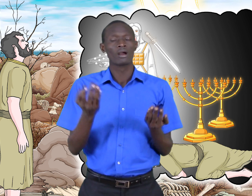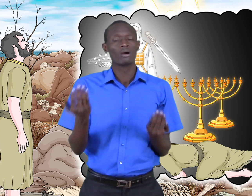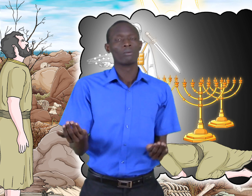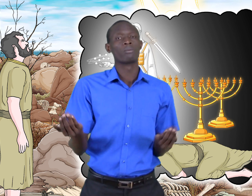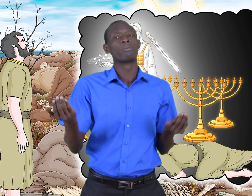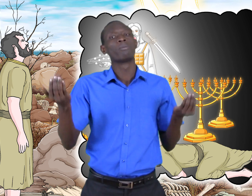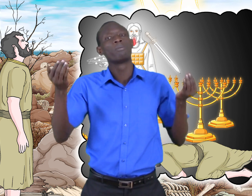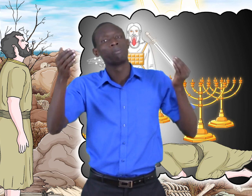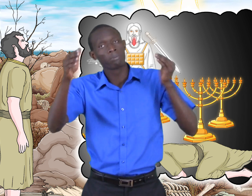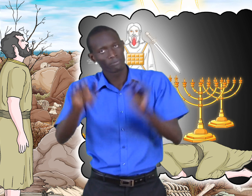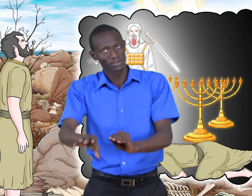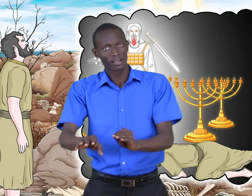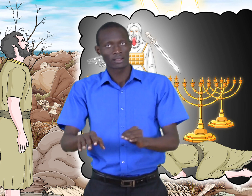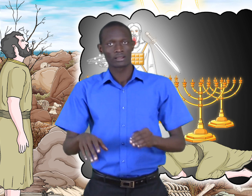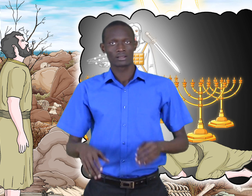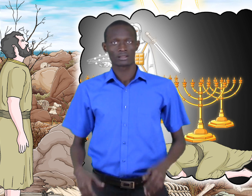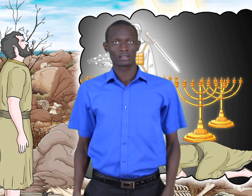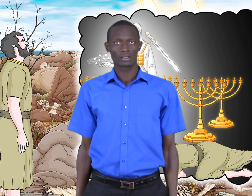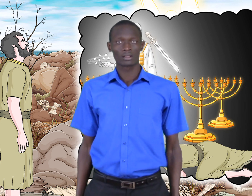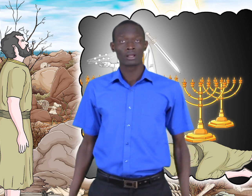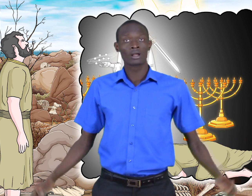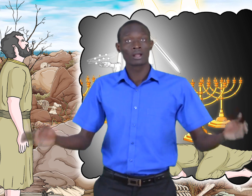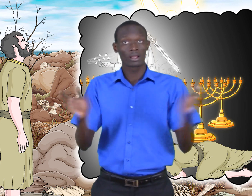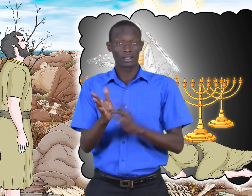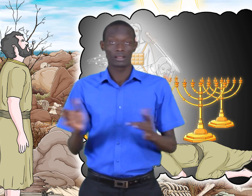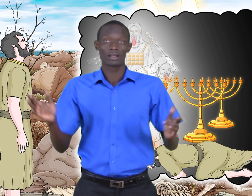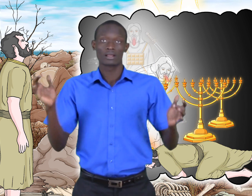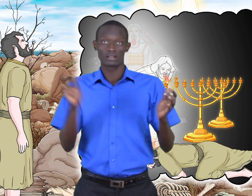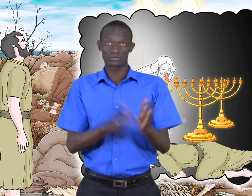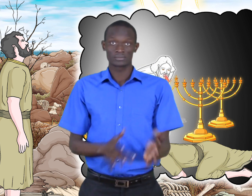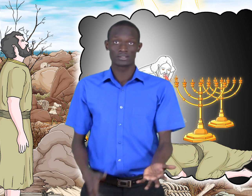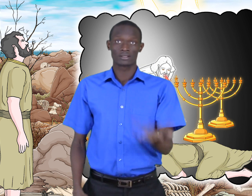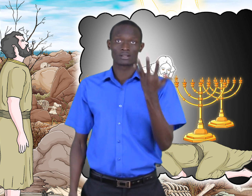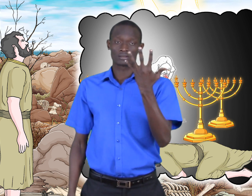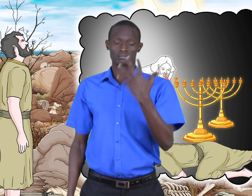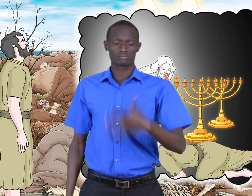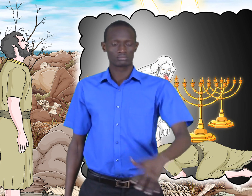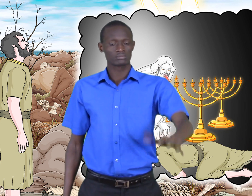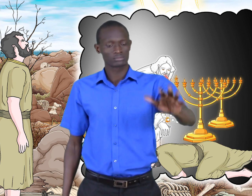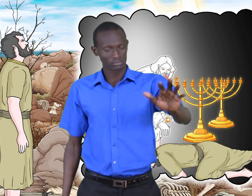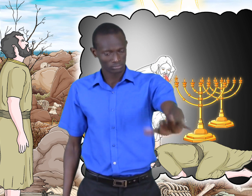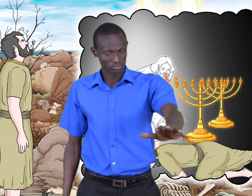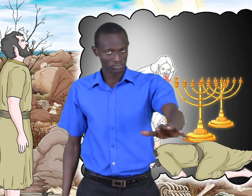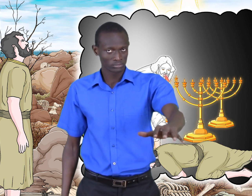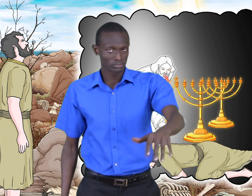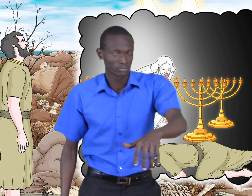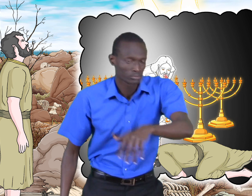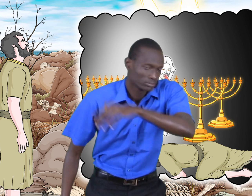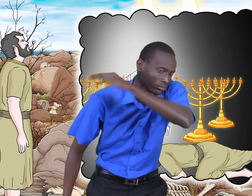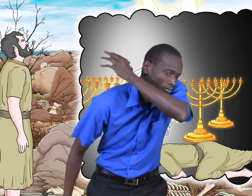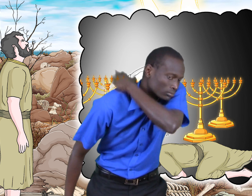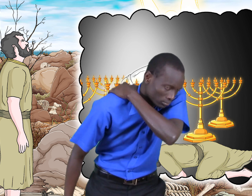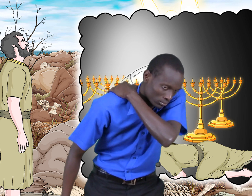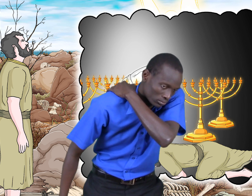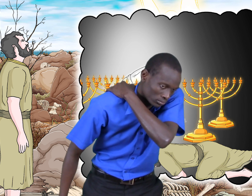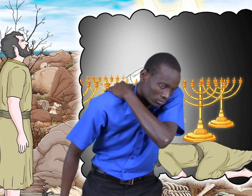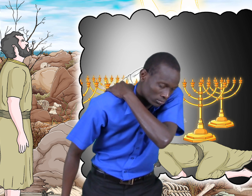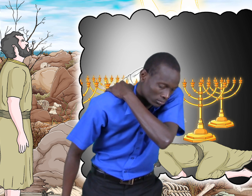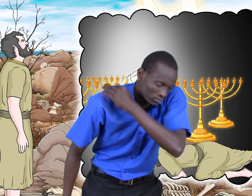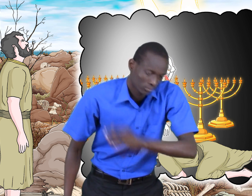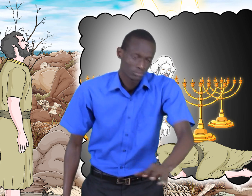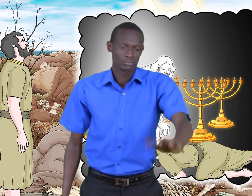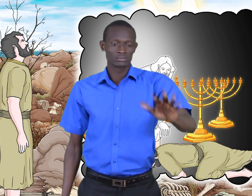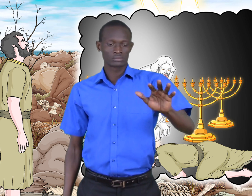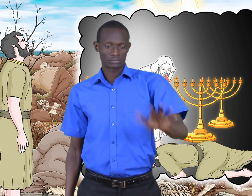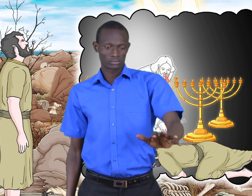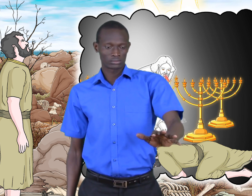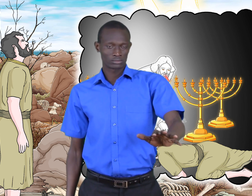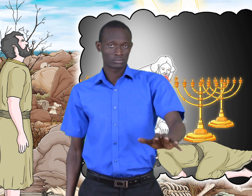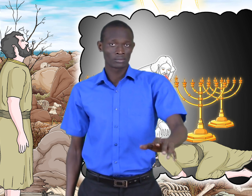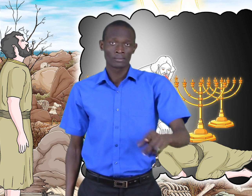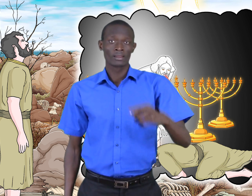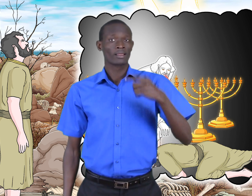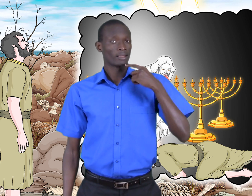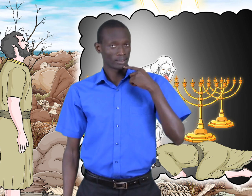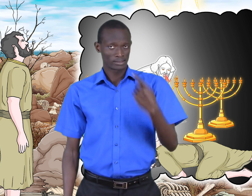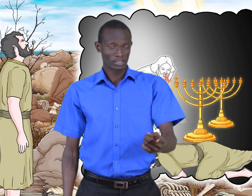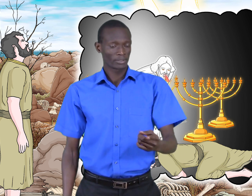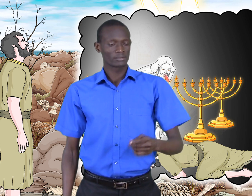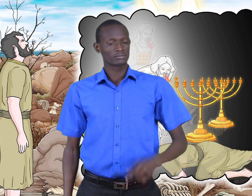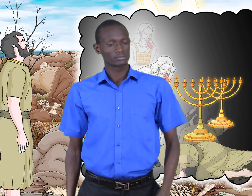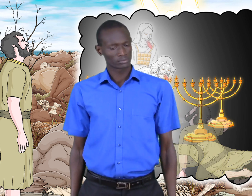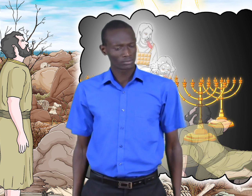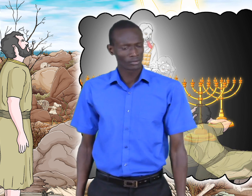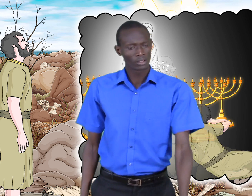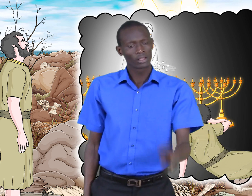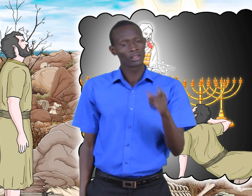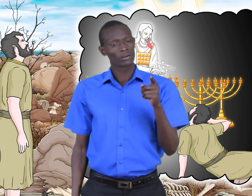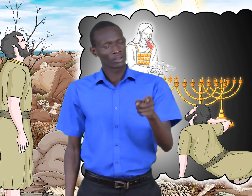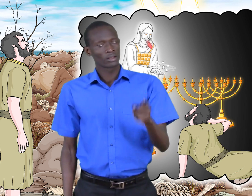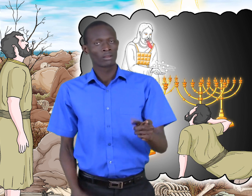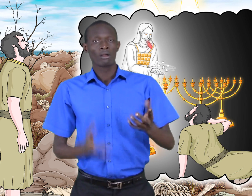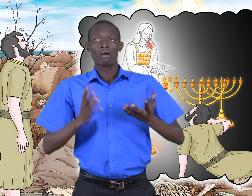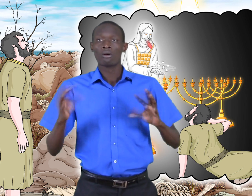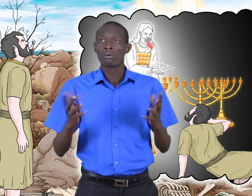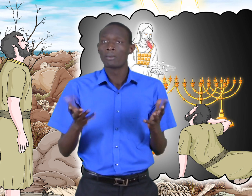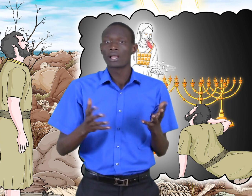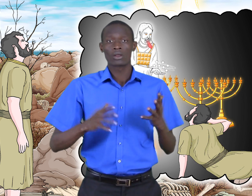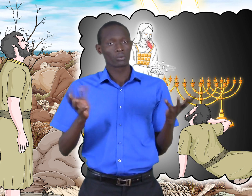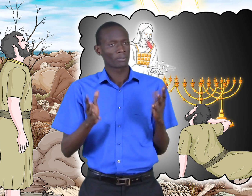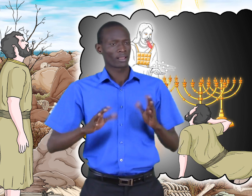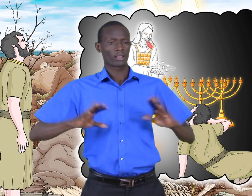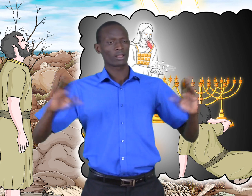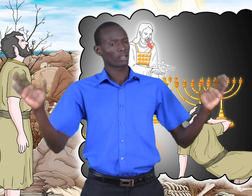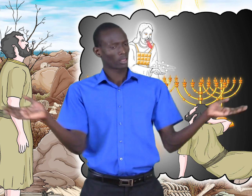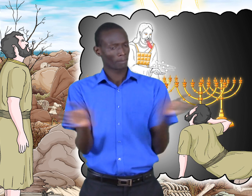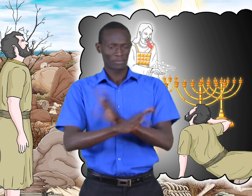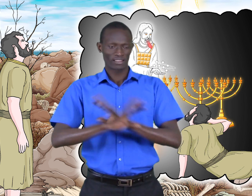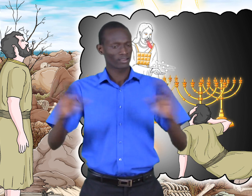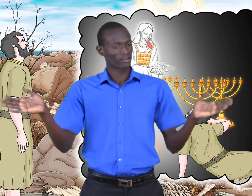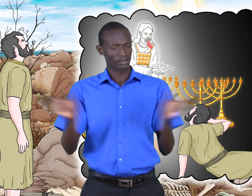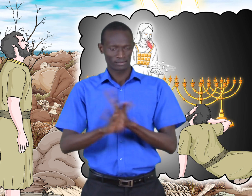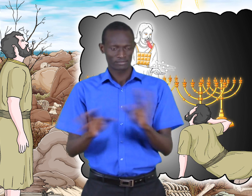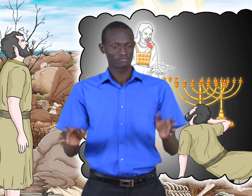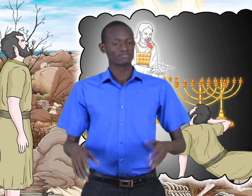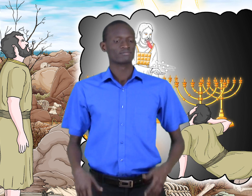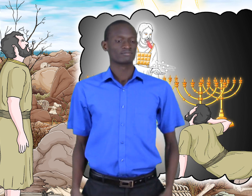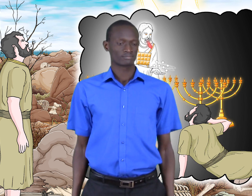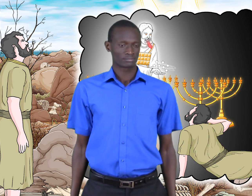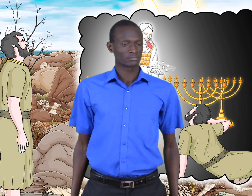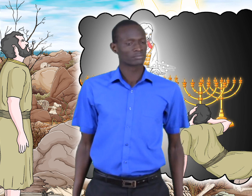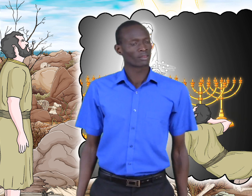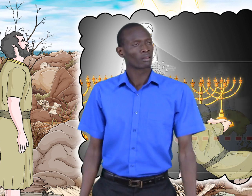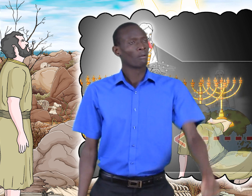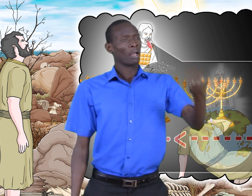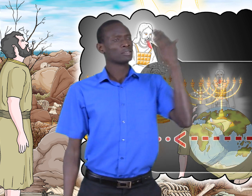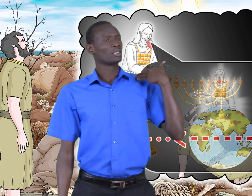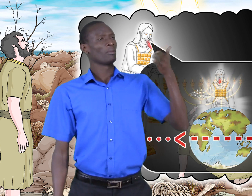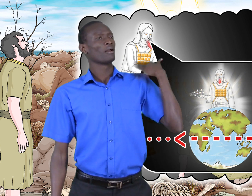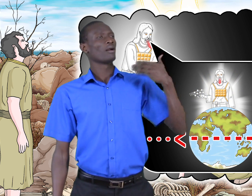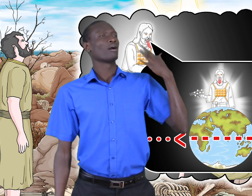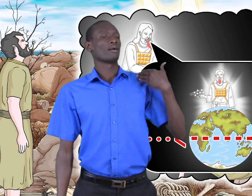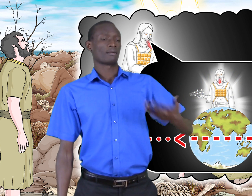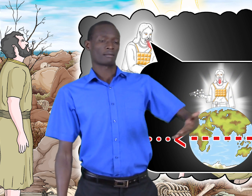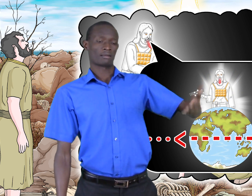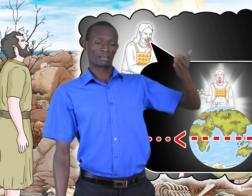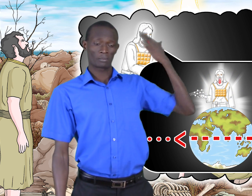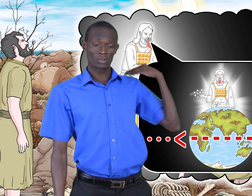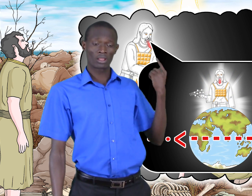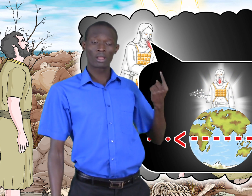But He placed His right hand on me and said, “Do not be afraid.